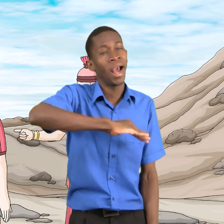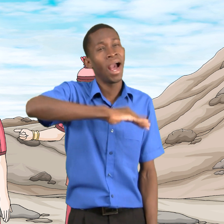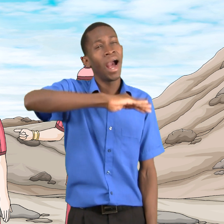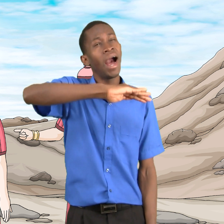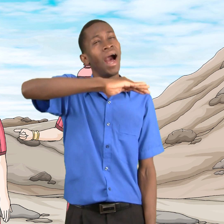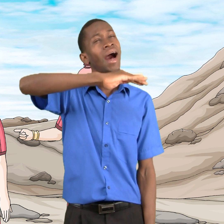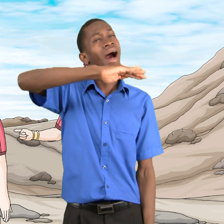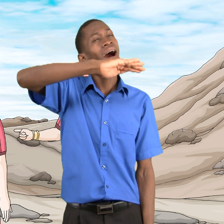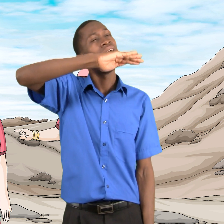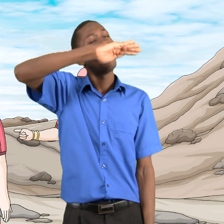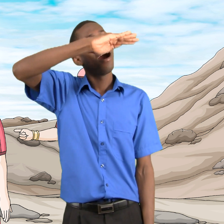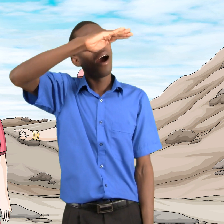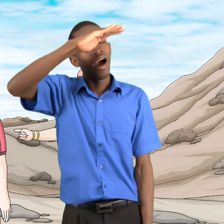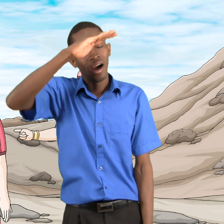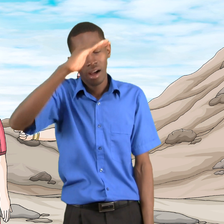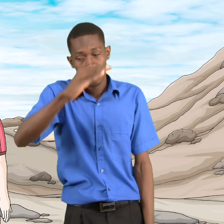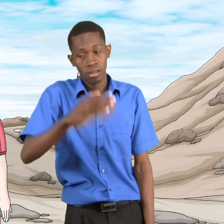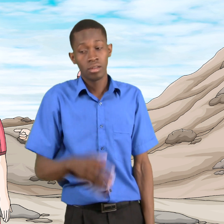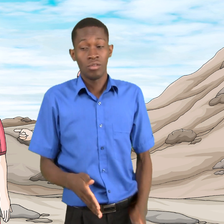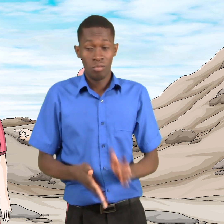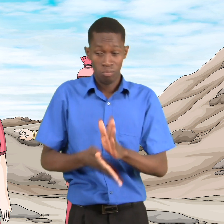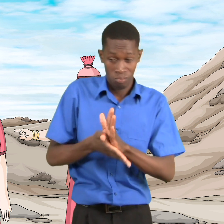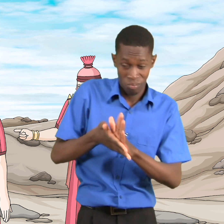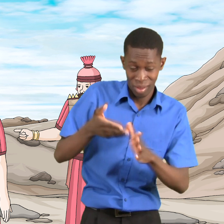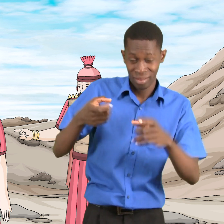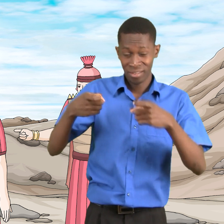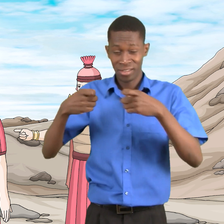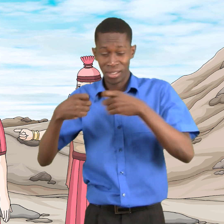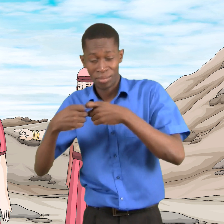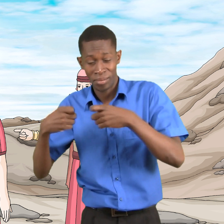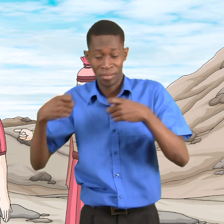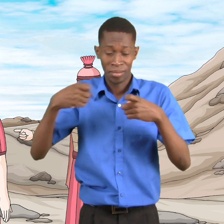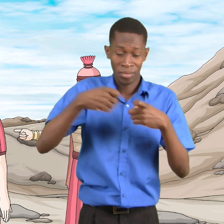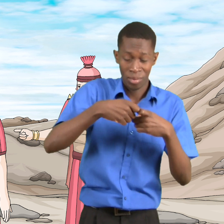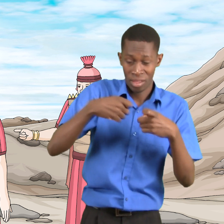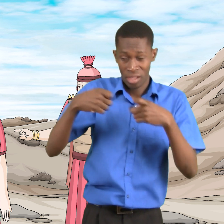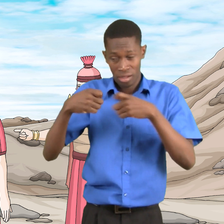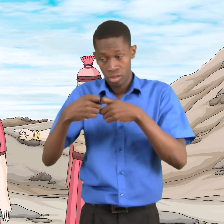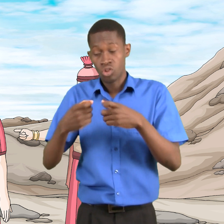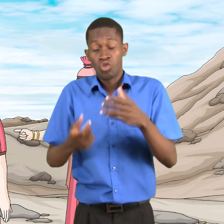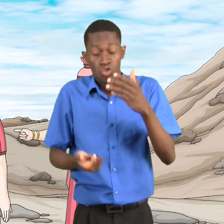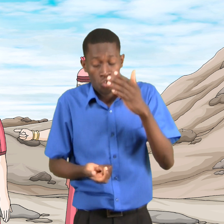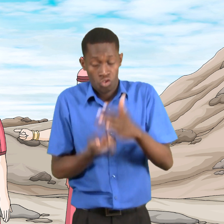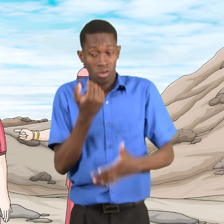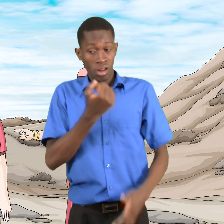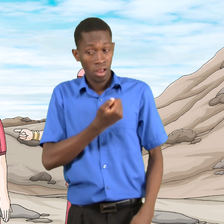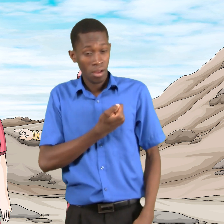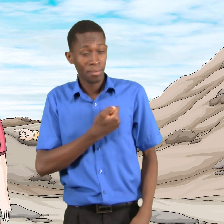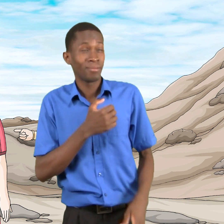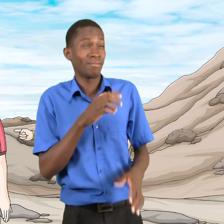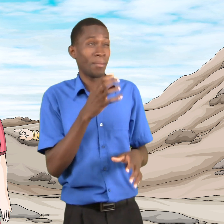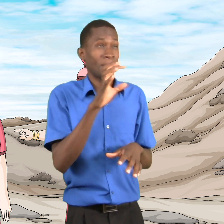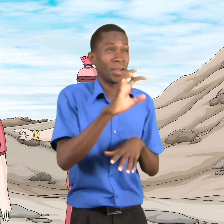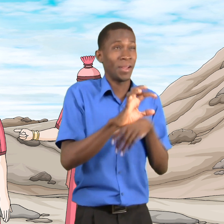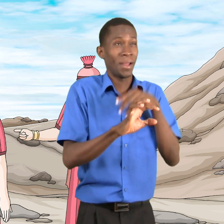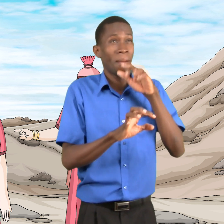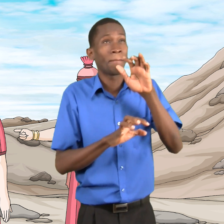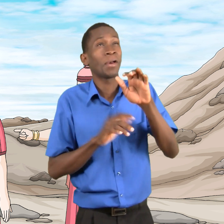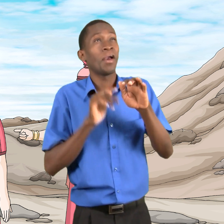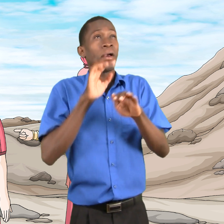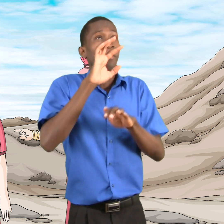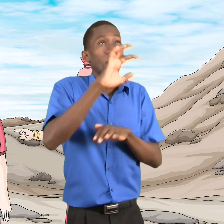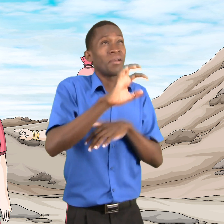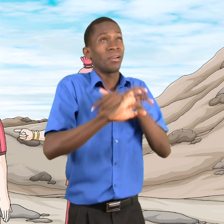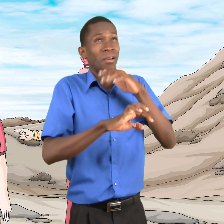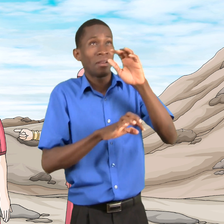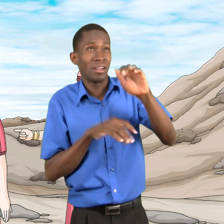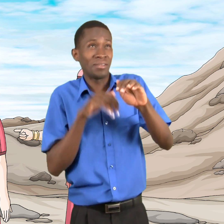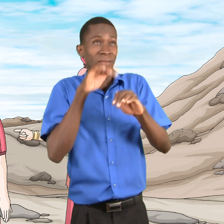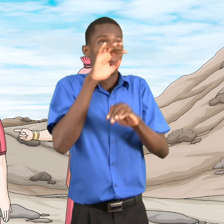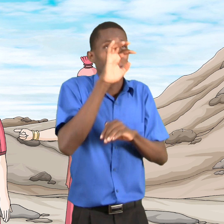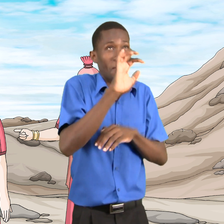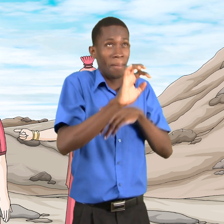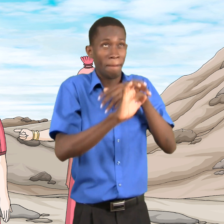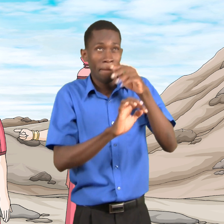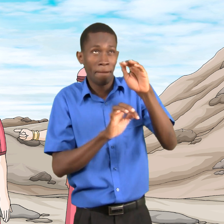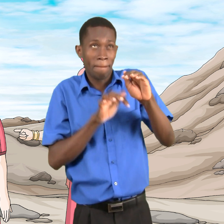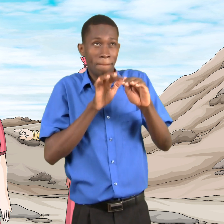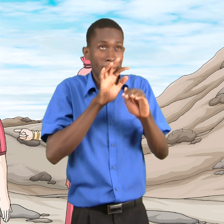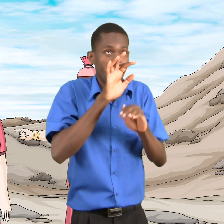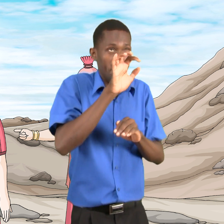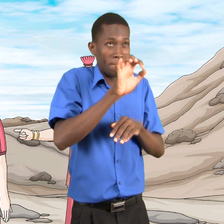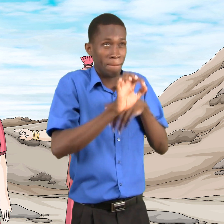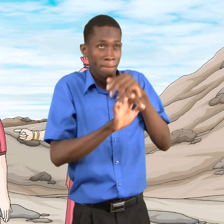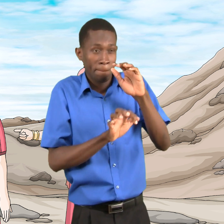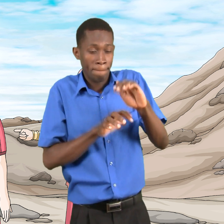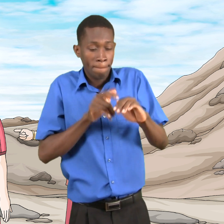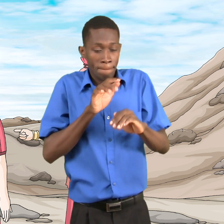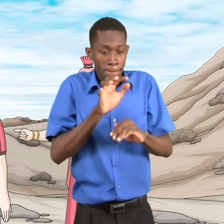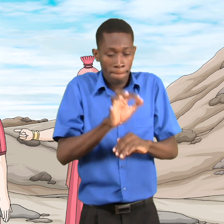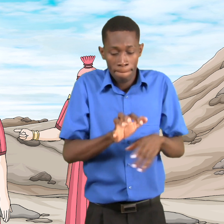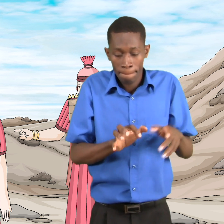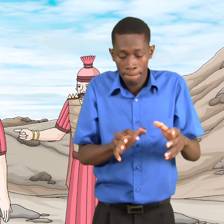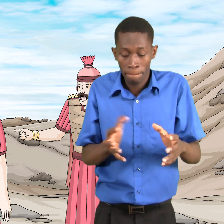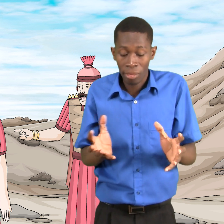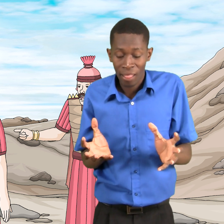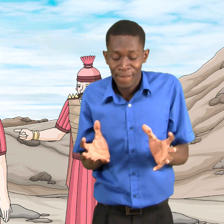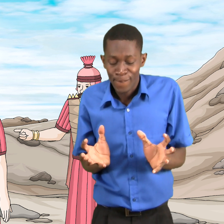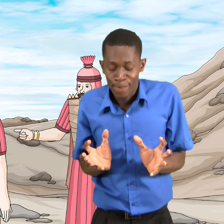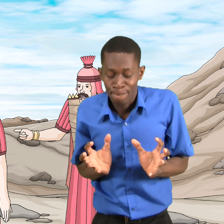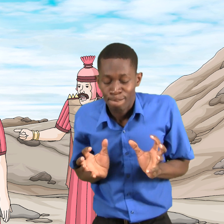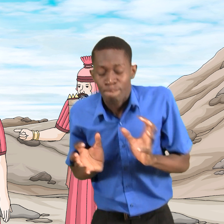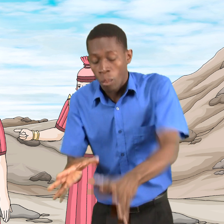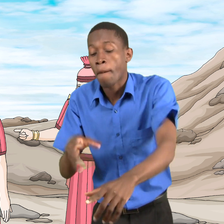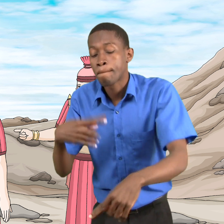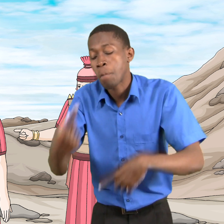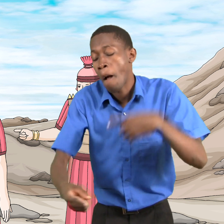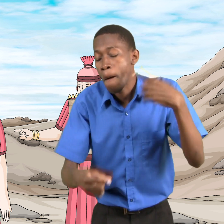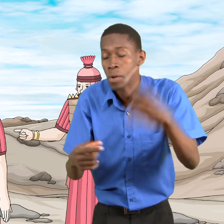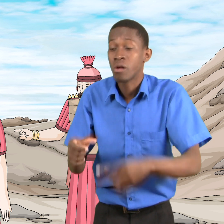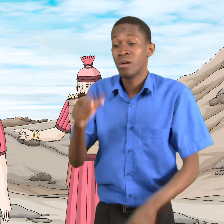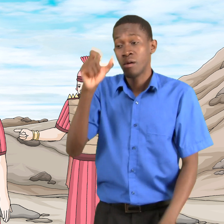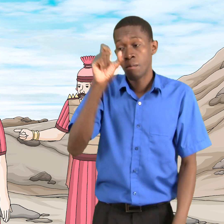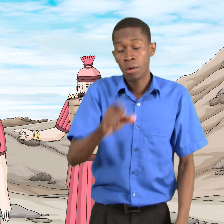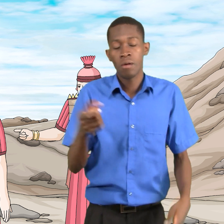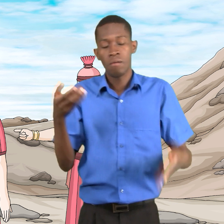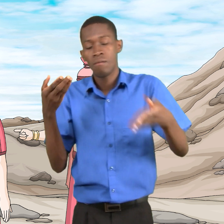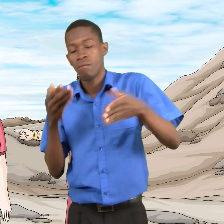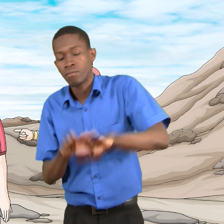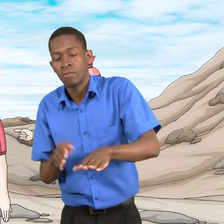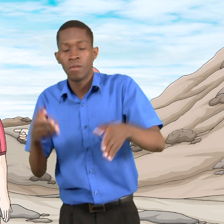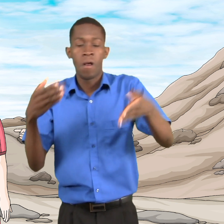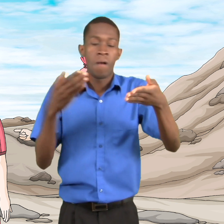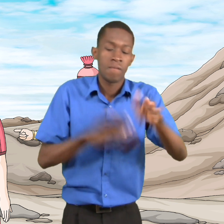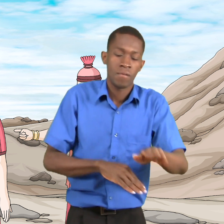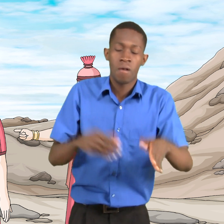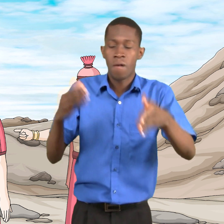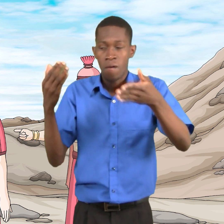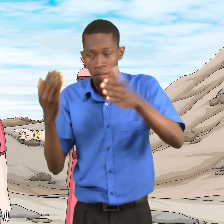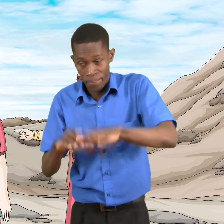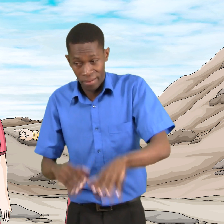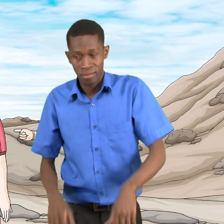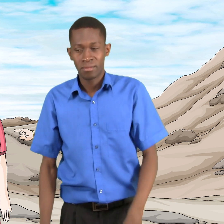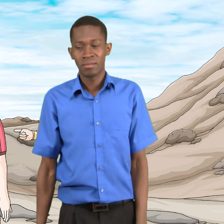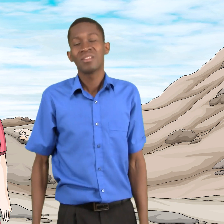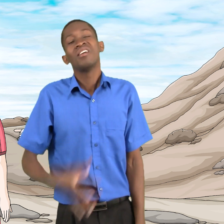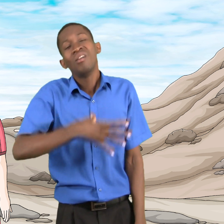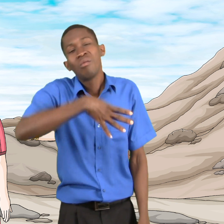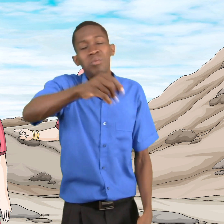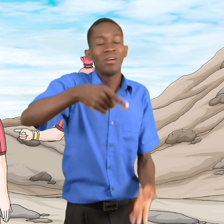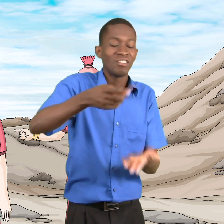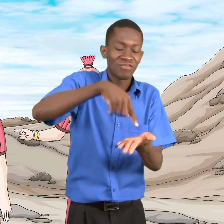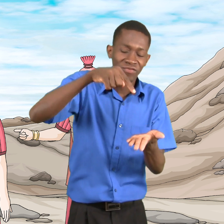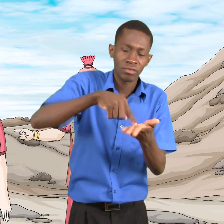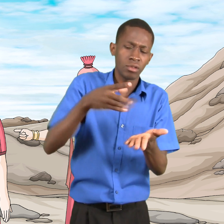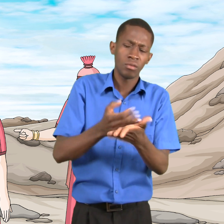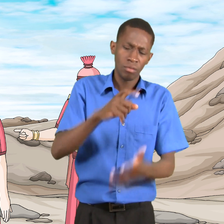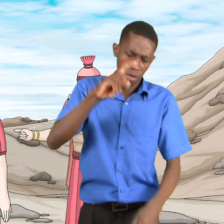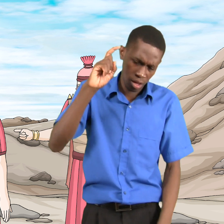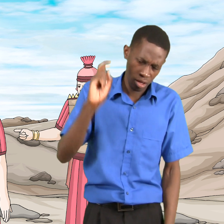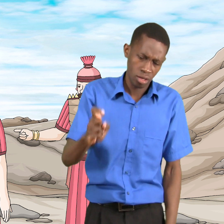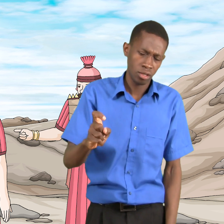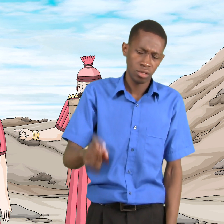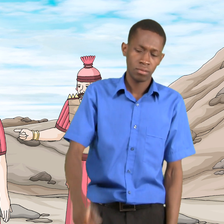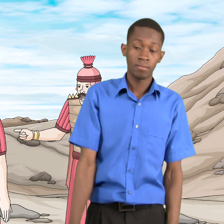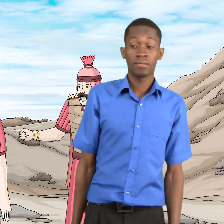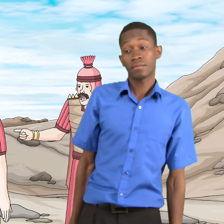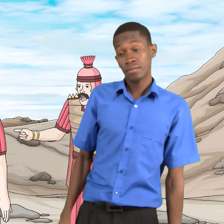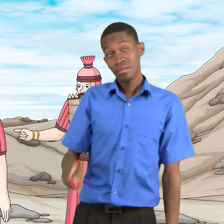Did you not realize they would shoot from atop the wall? Who was the one to strike Abimelech son of Jerubbesheth ?